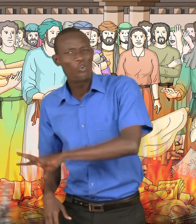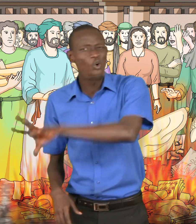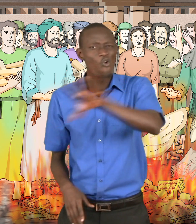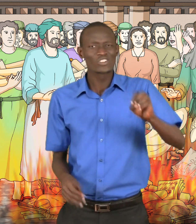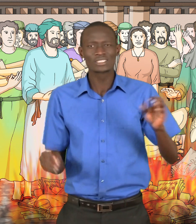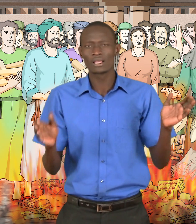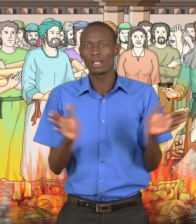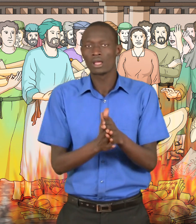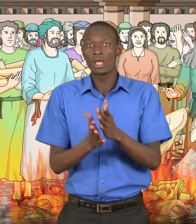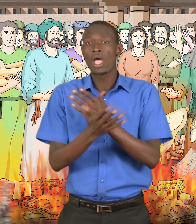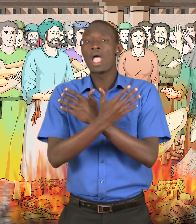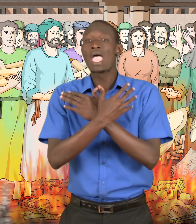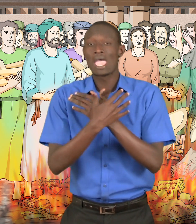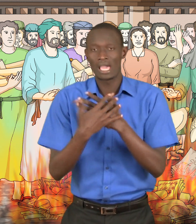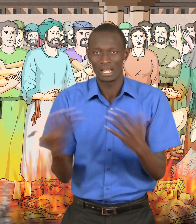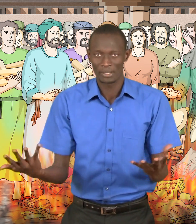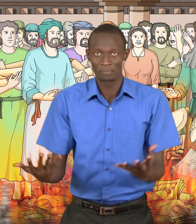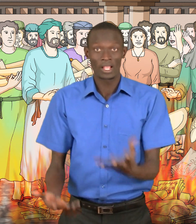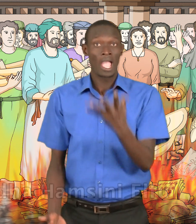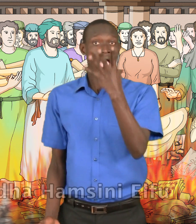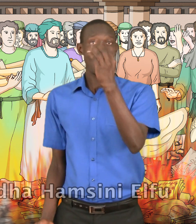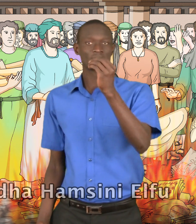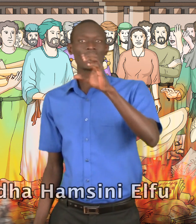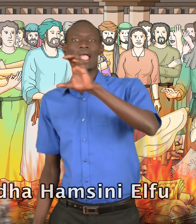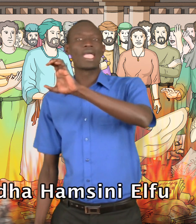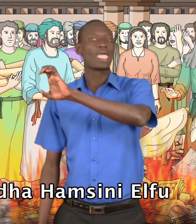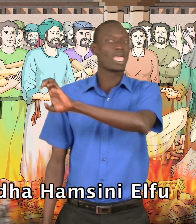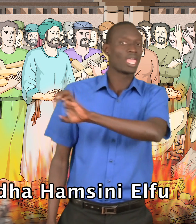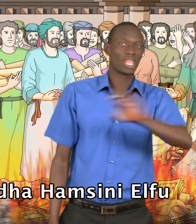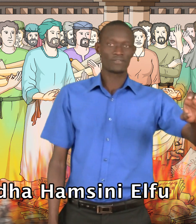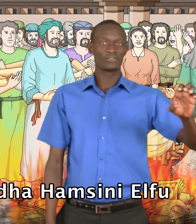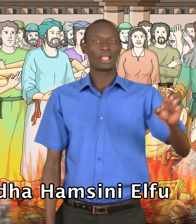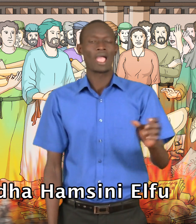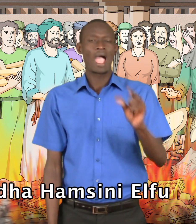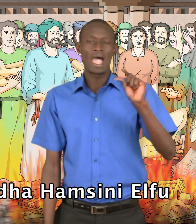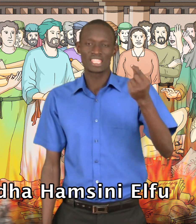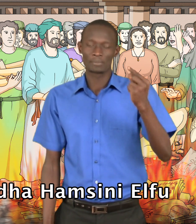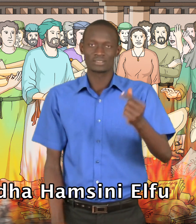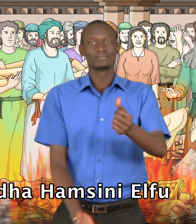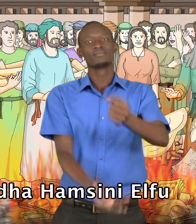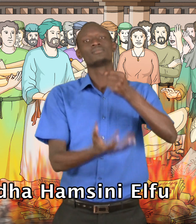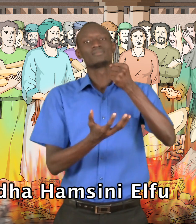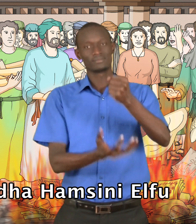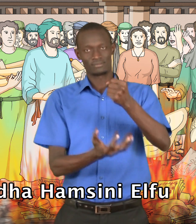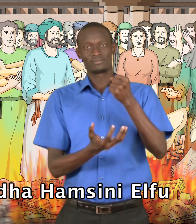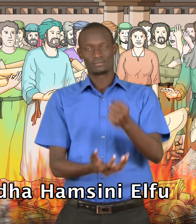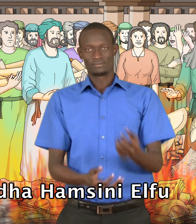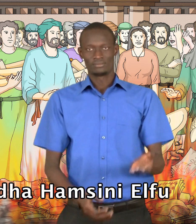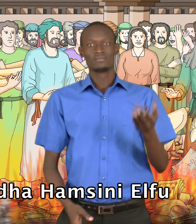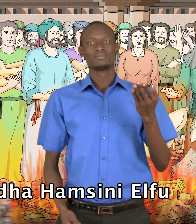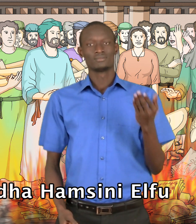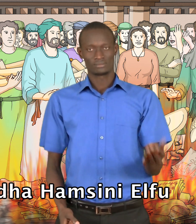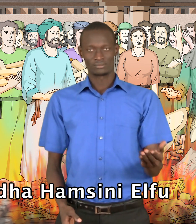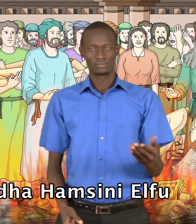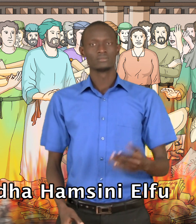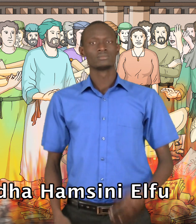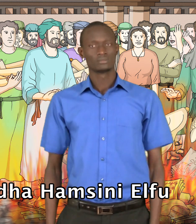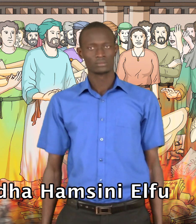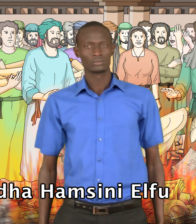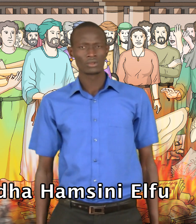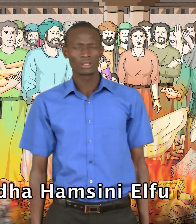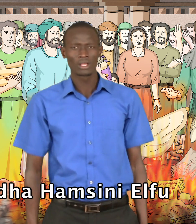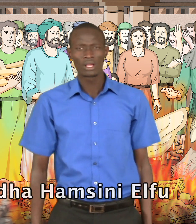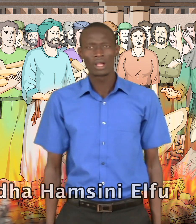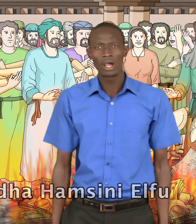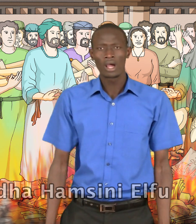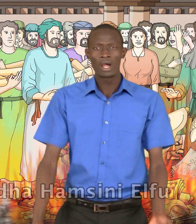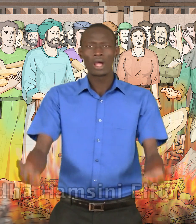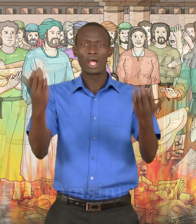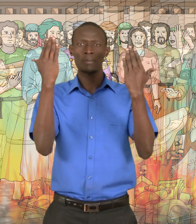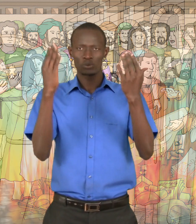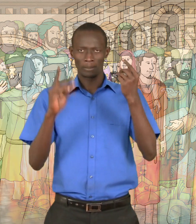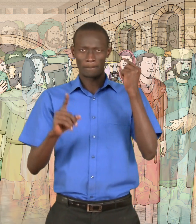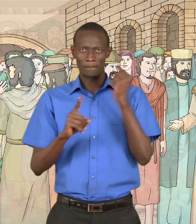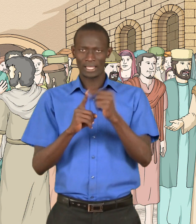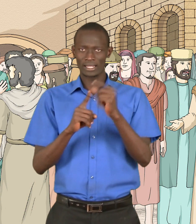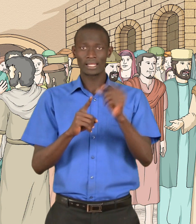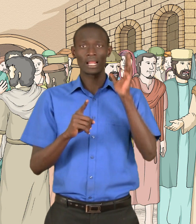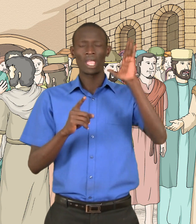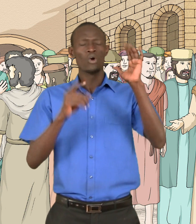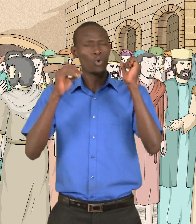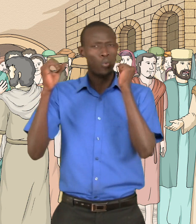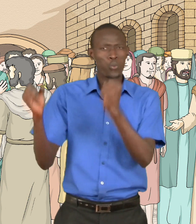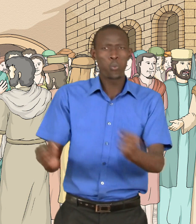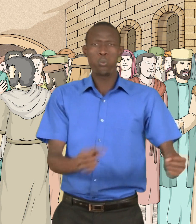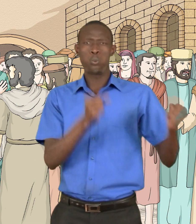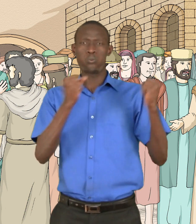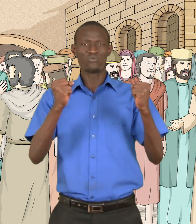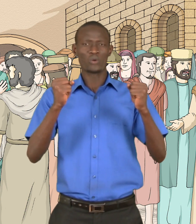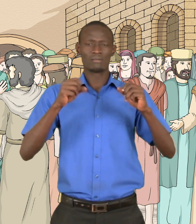When the value of the books was calculated, the total came to fifty thousand drachmas.